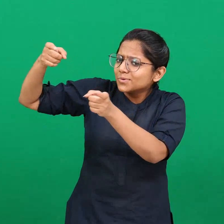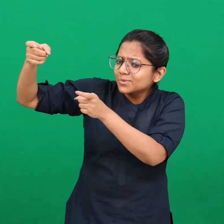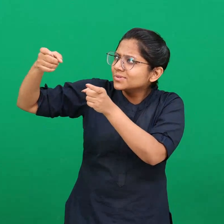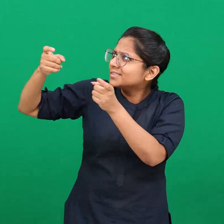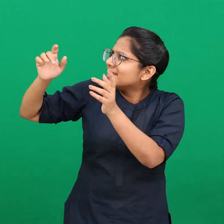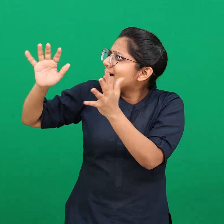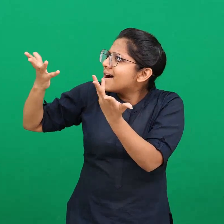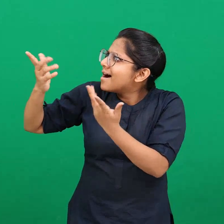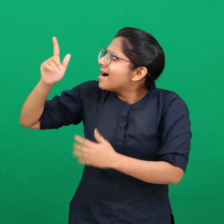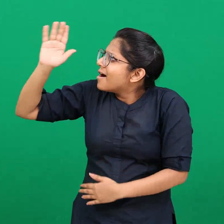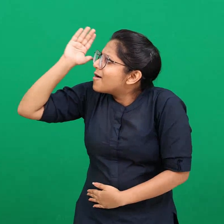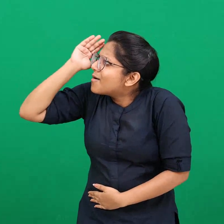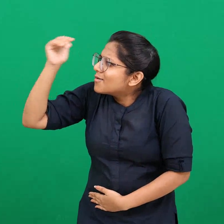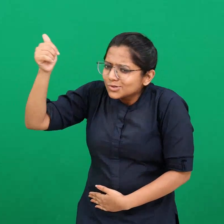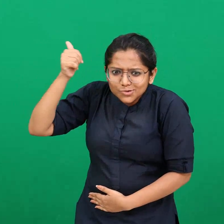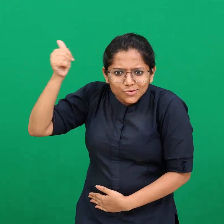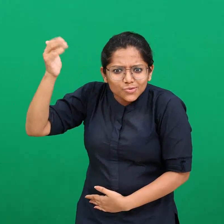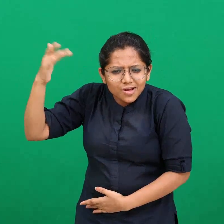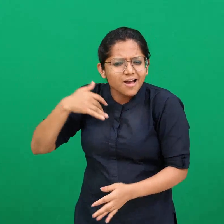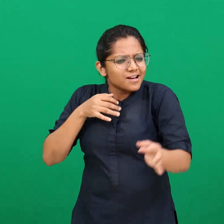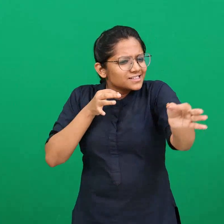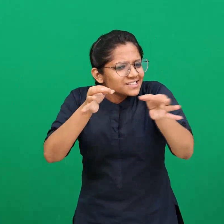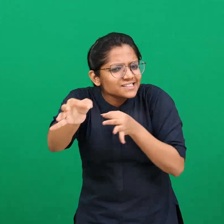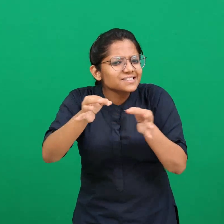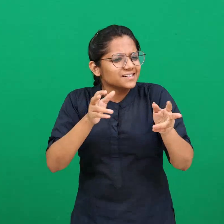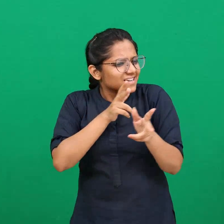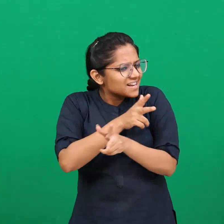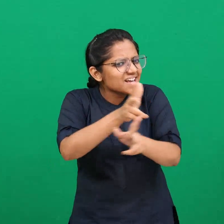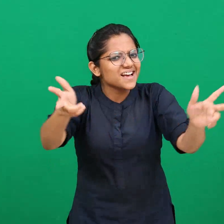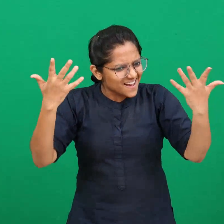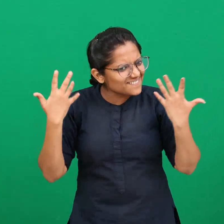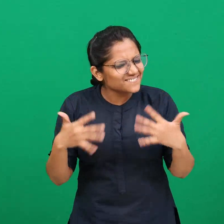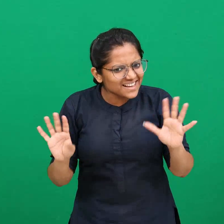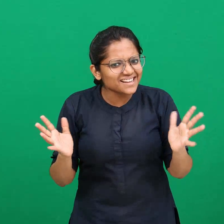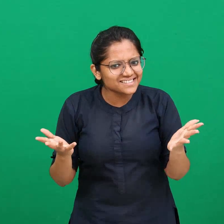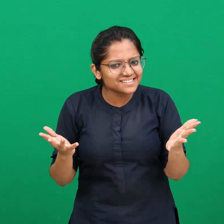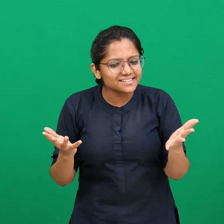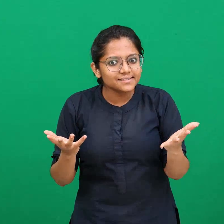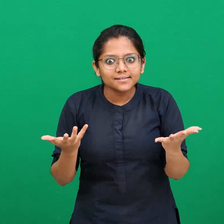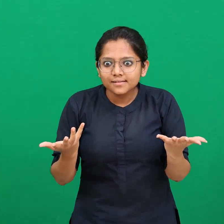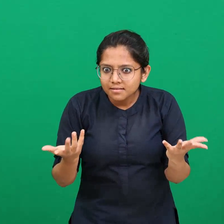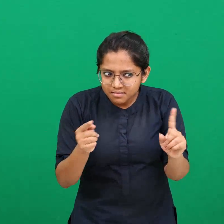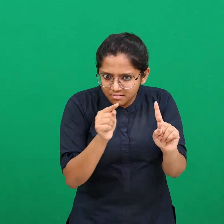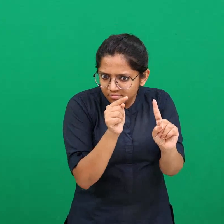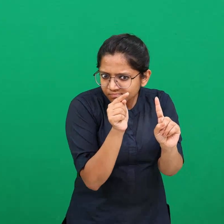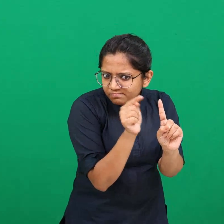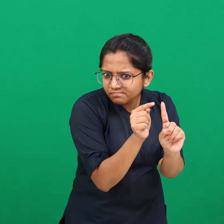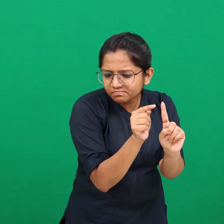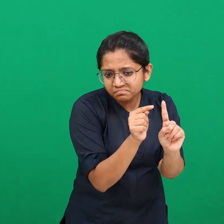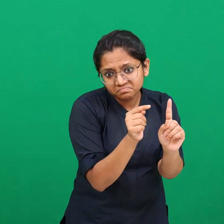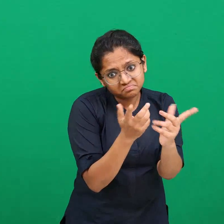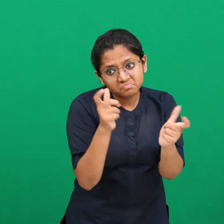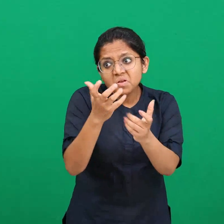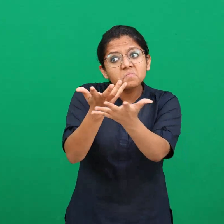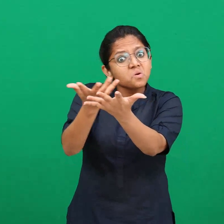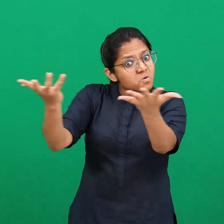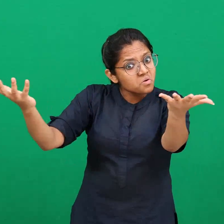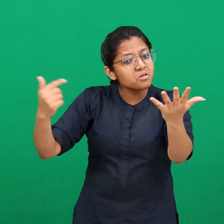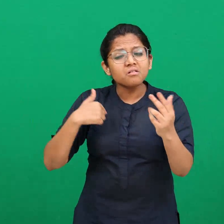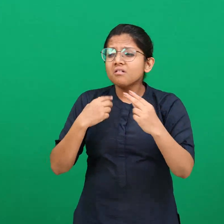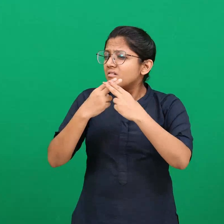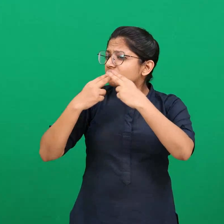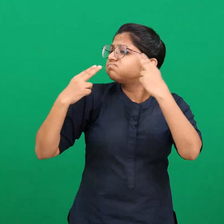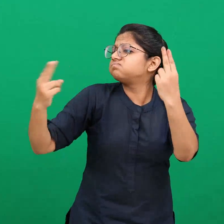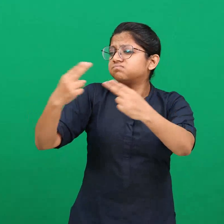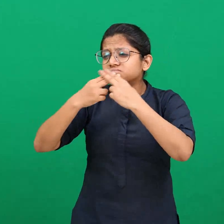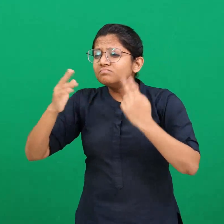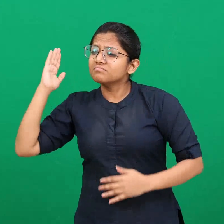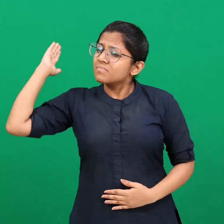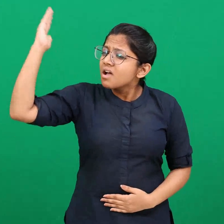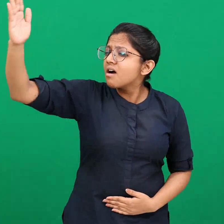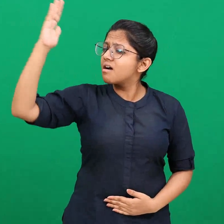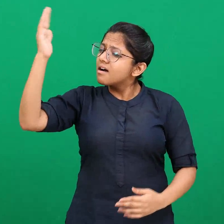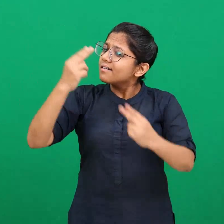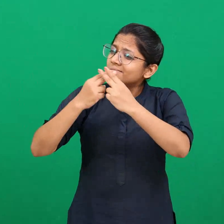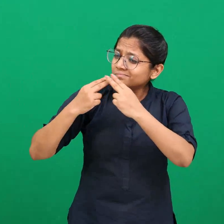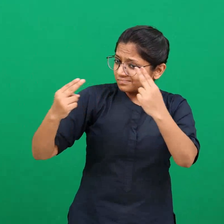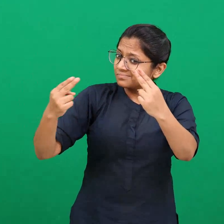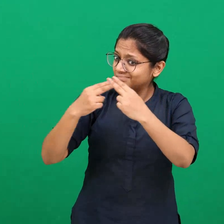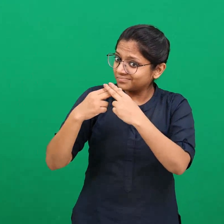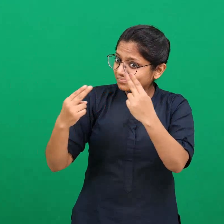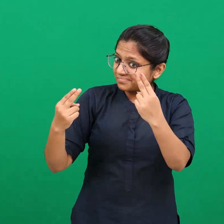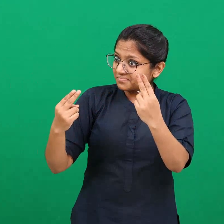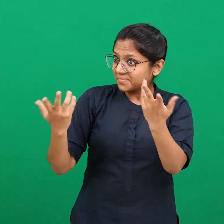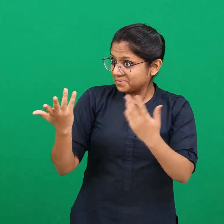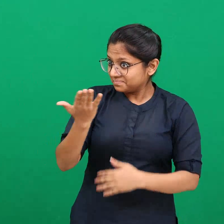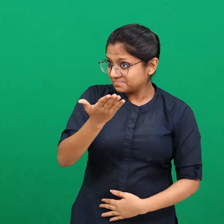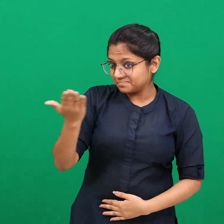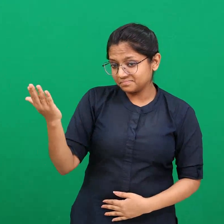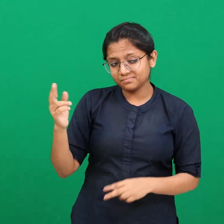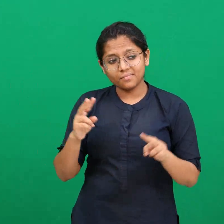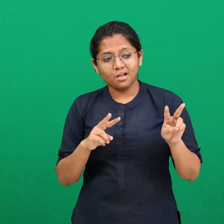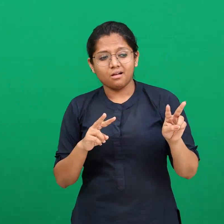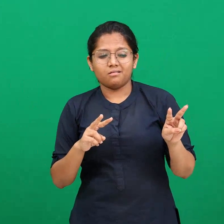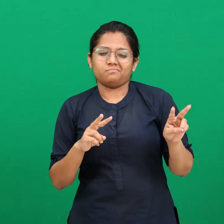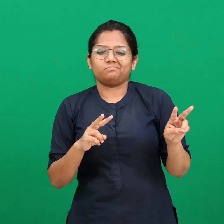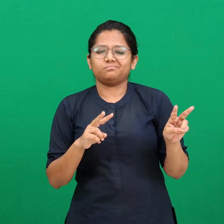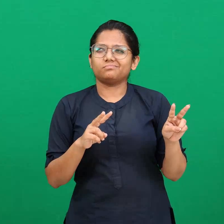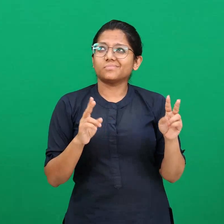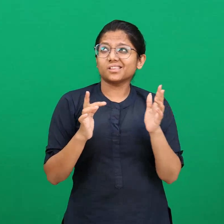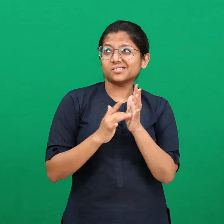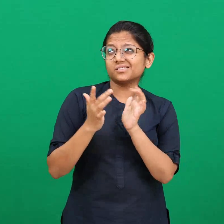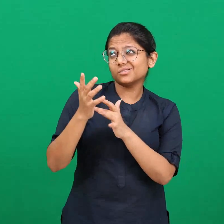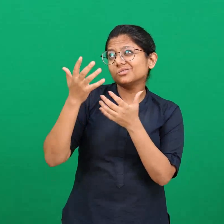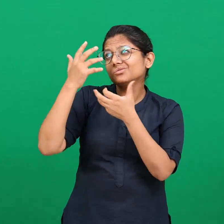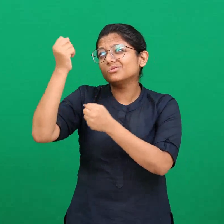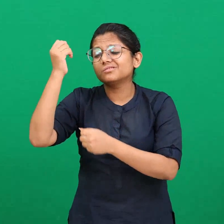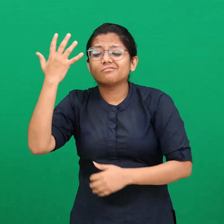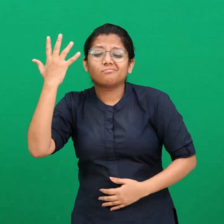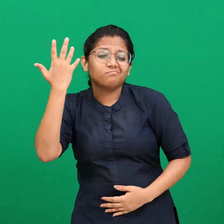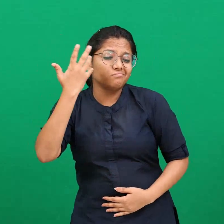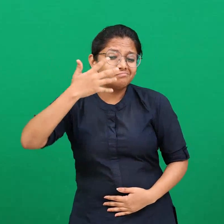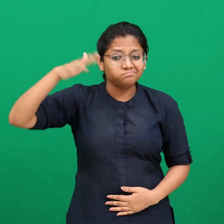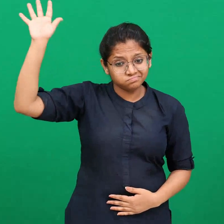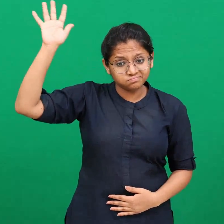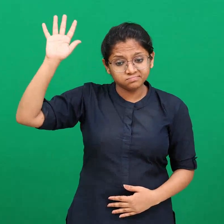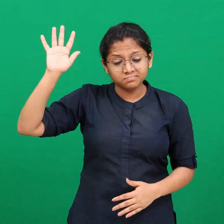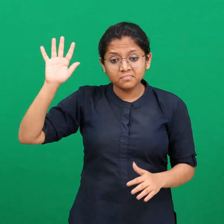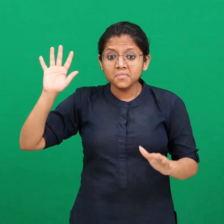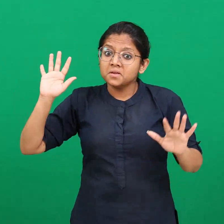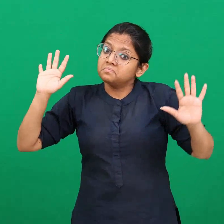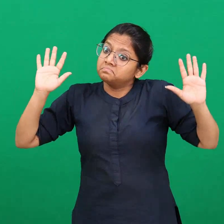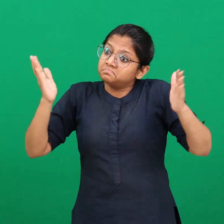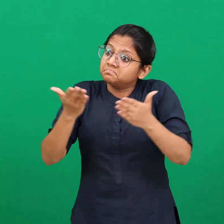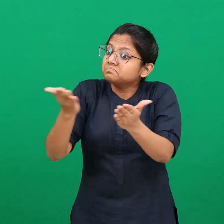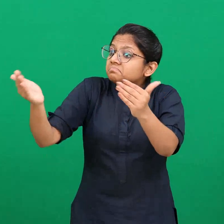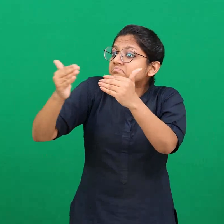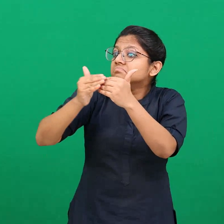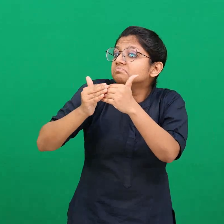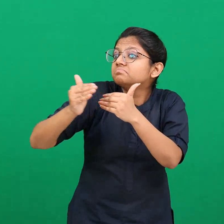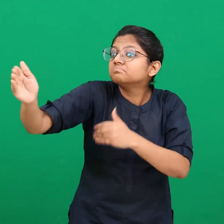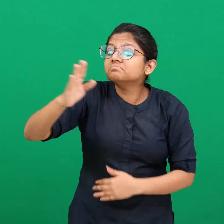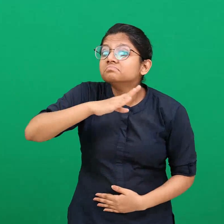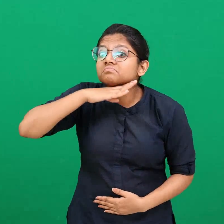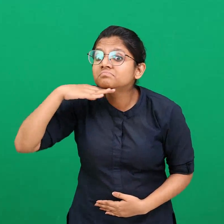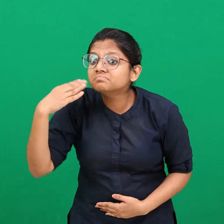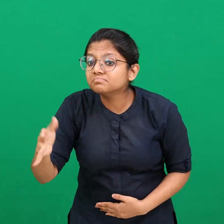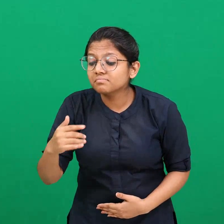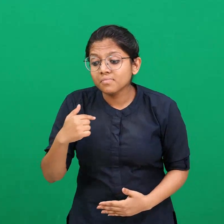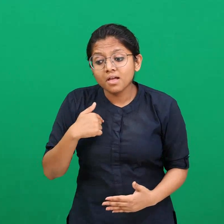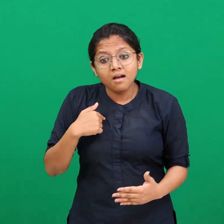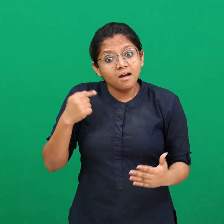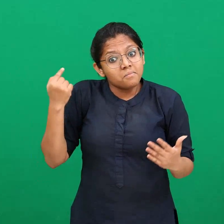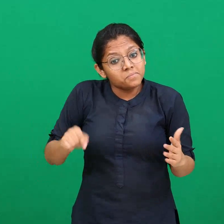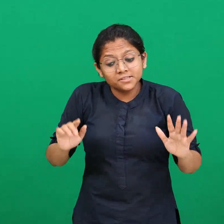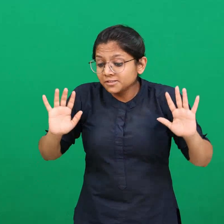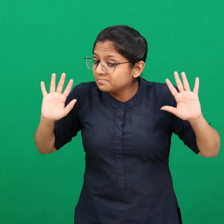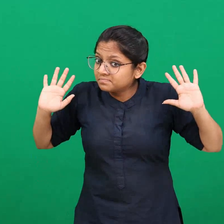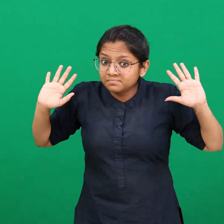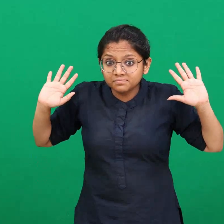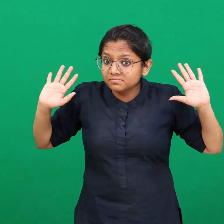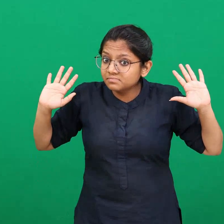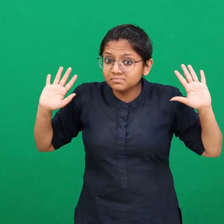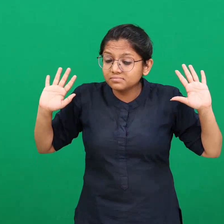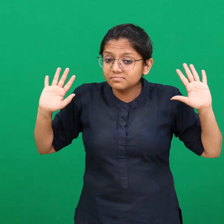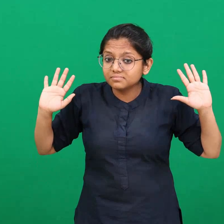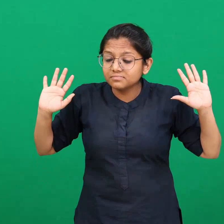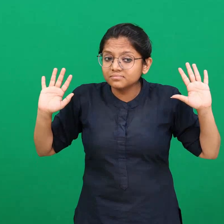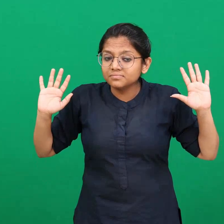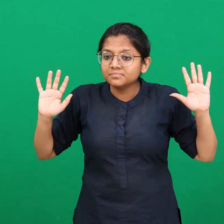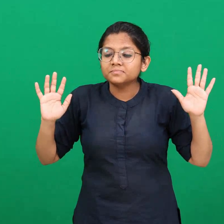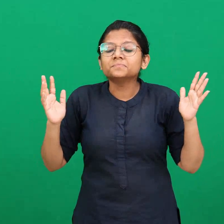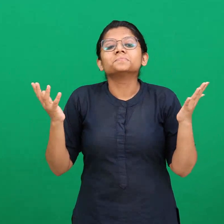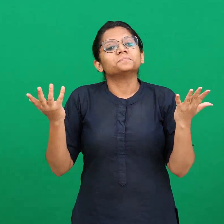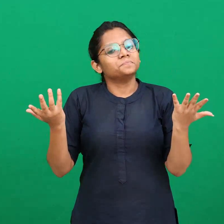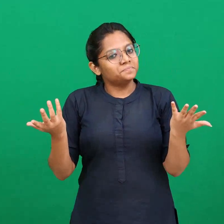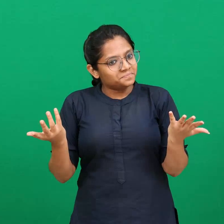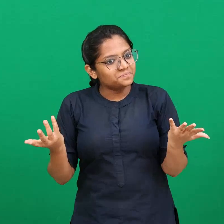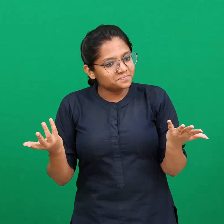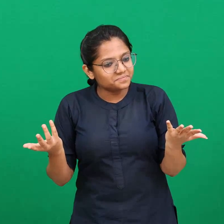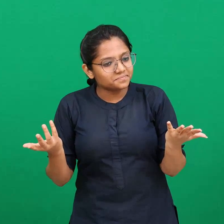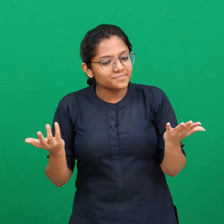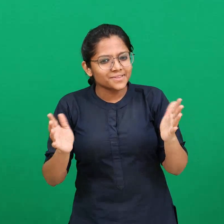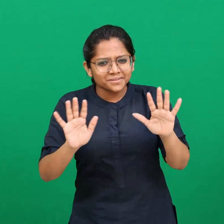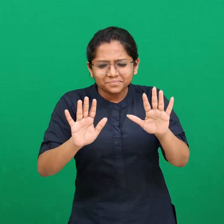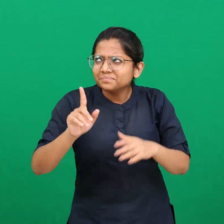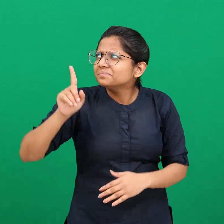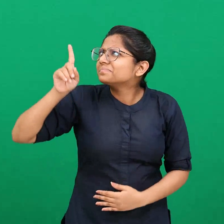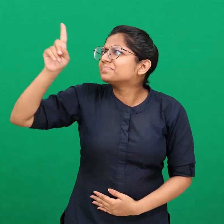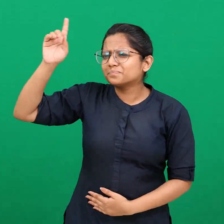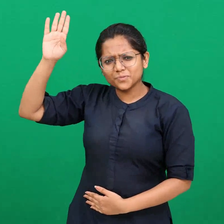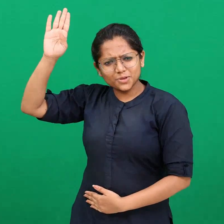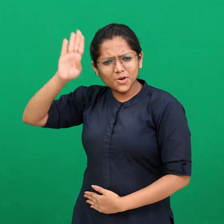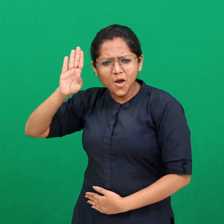Therefore I testify to you this day that I am innocent of the blood of all men.